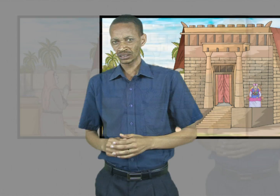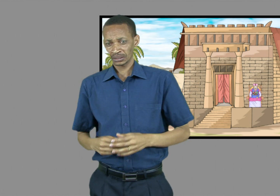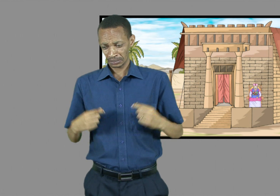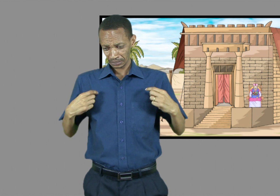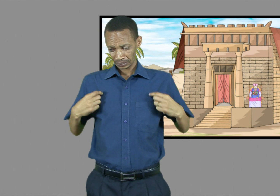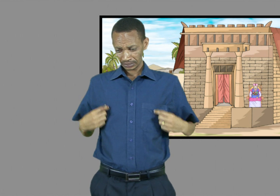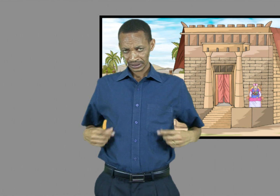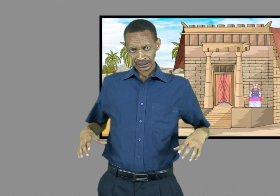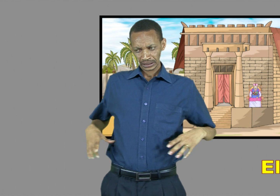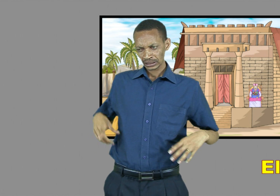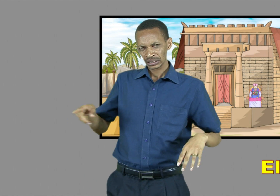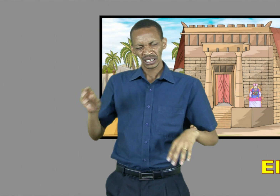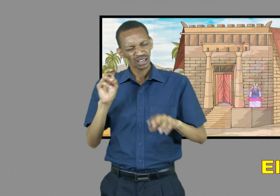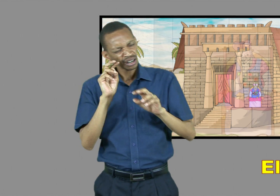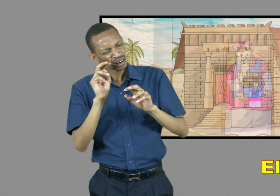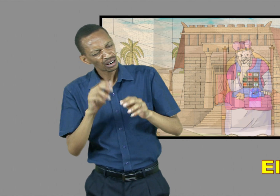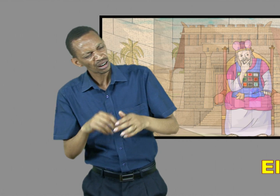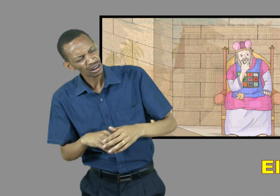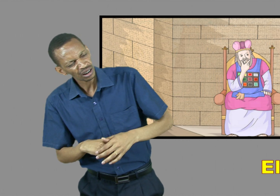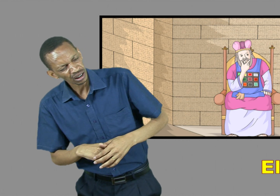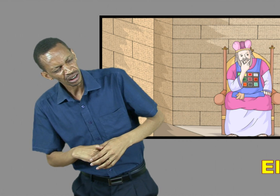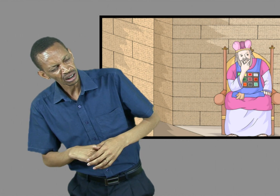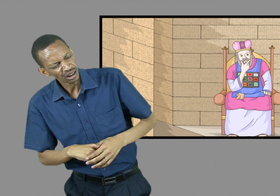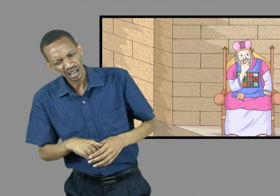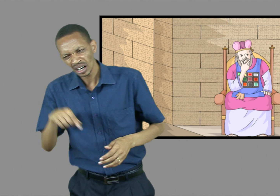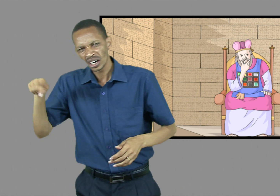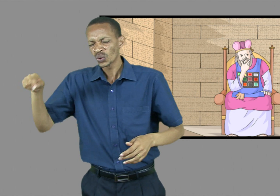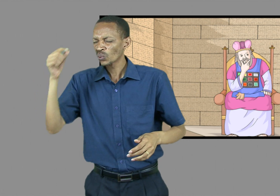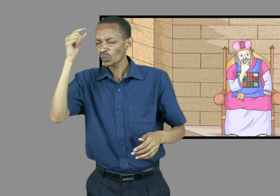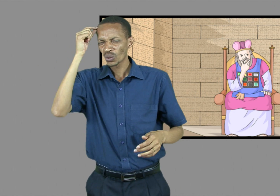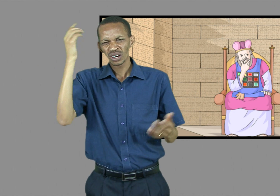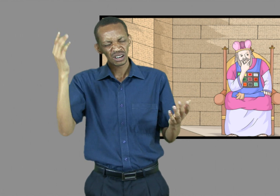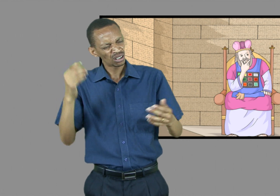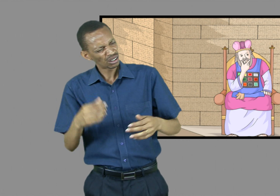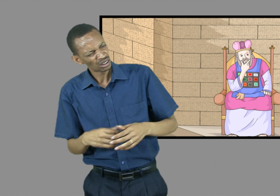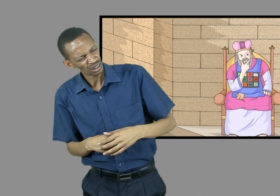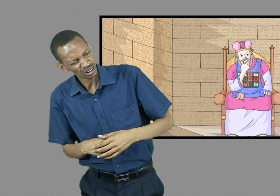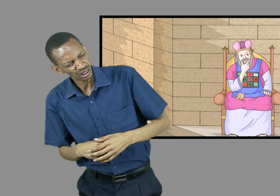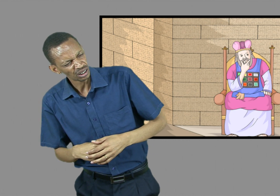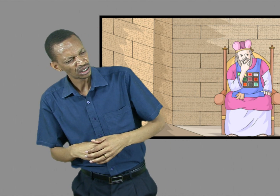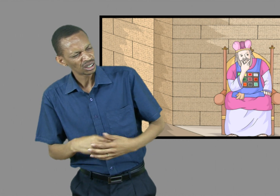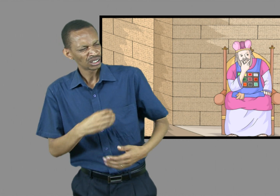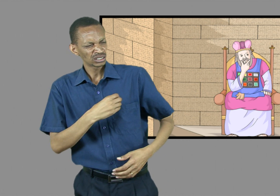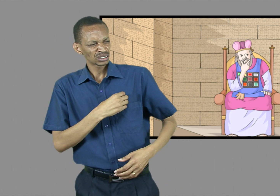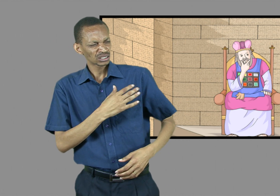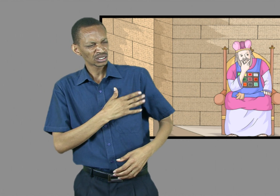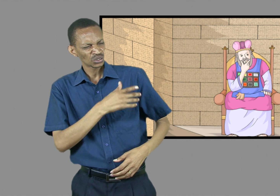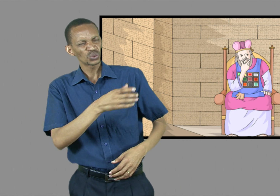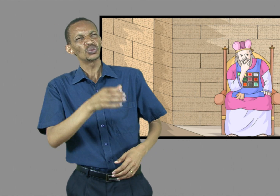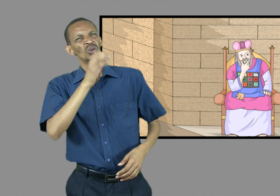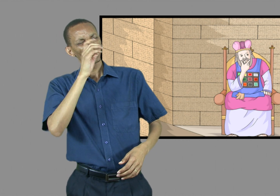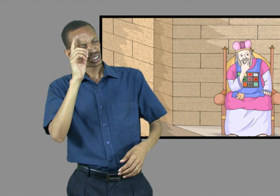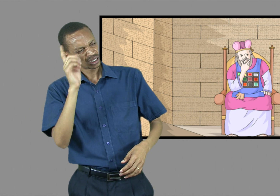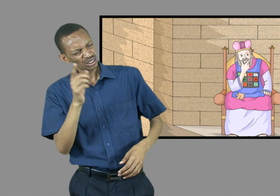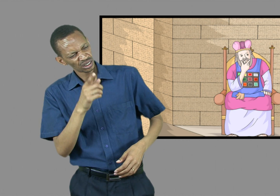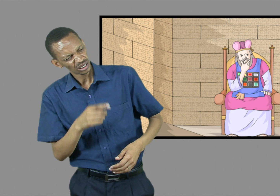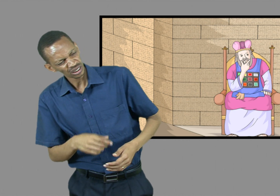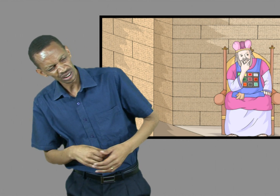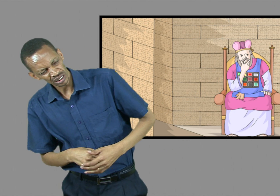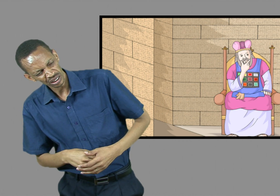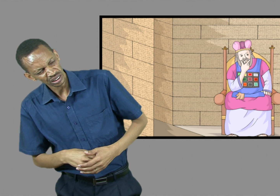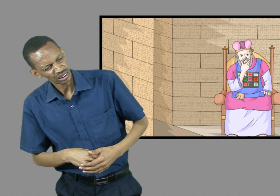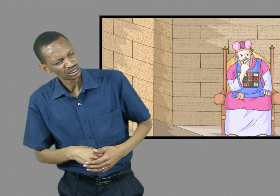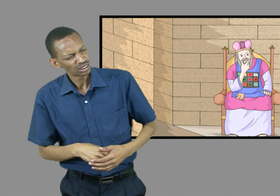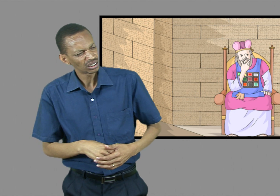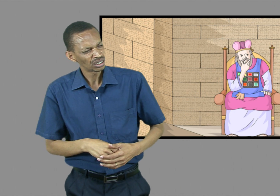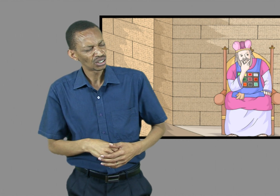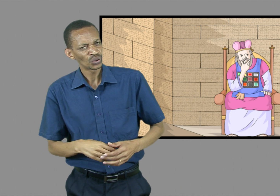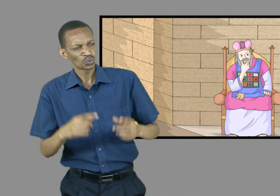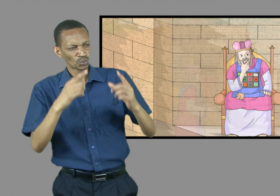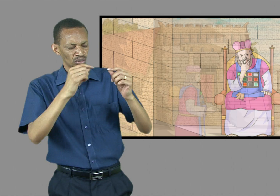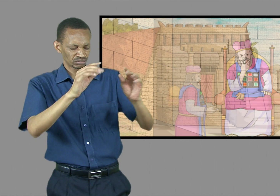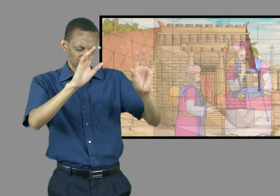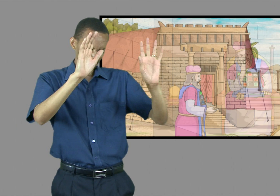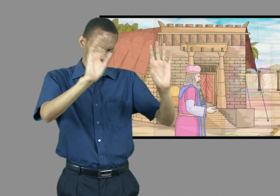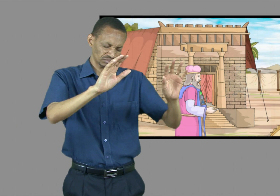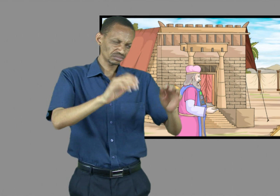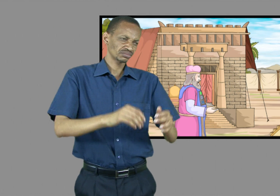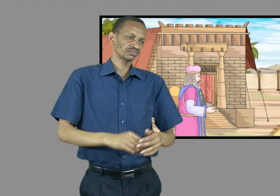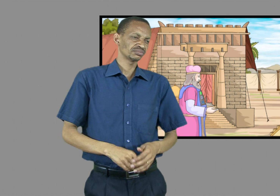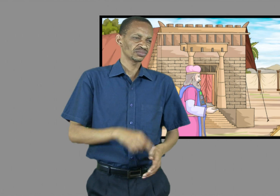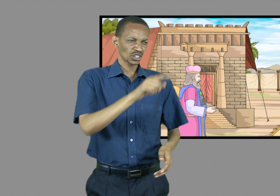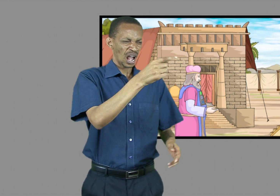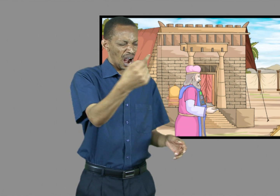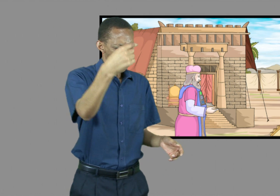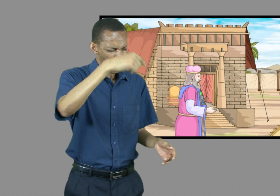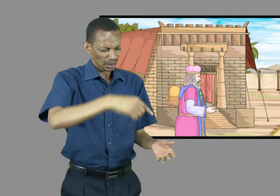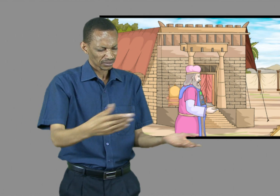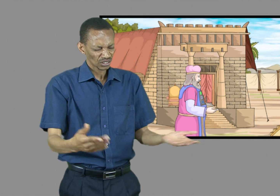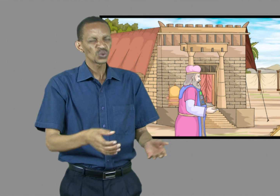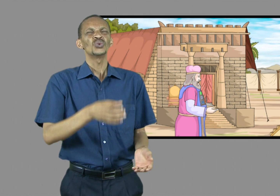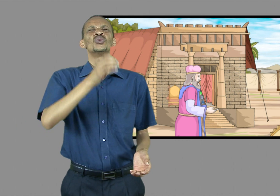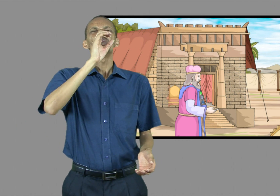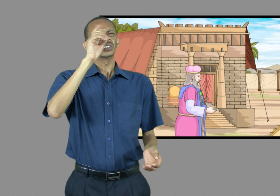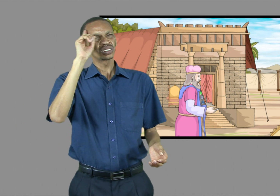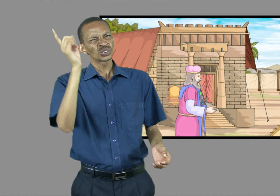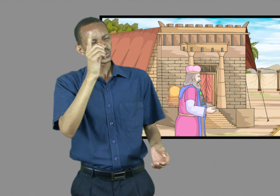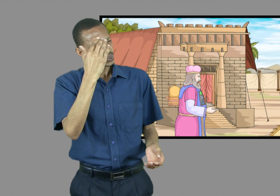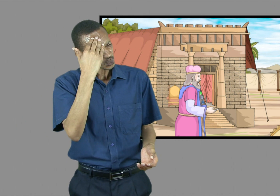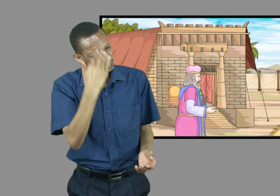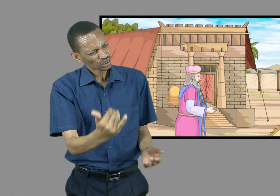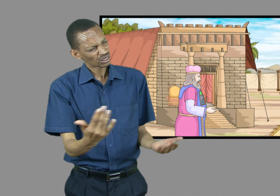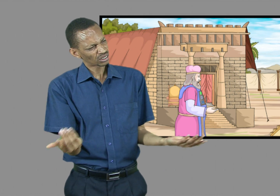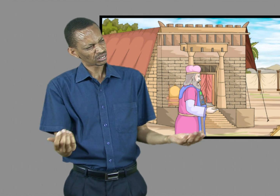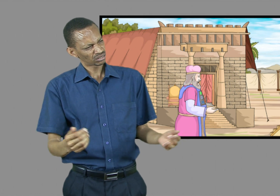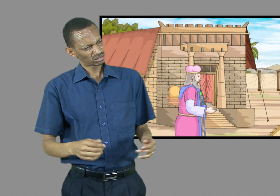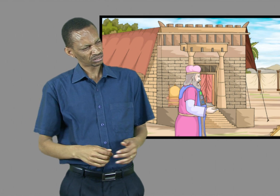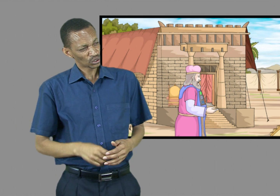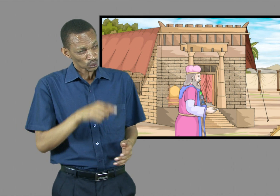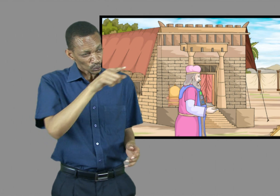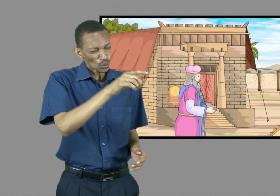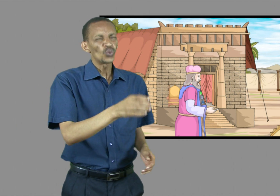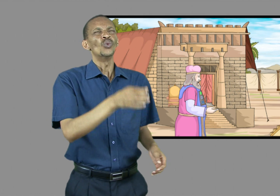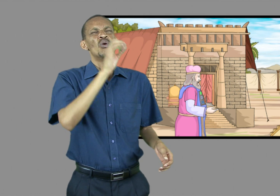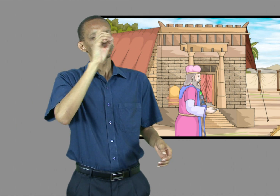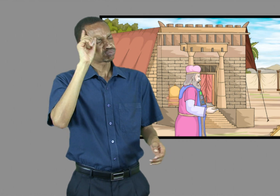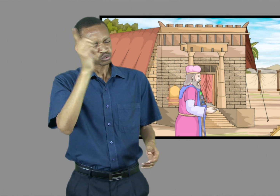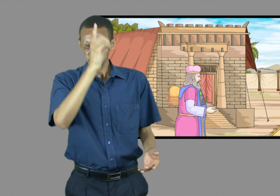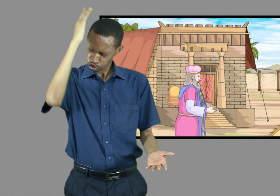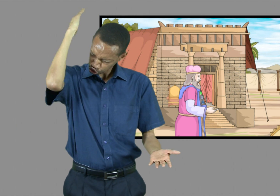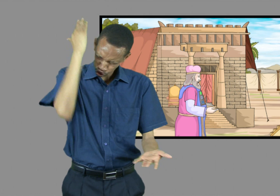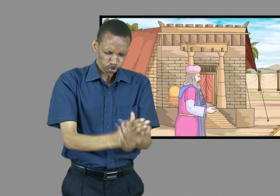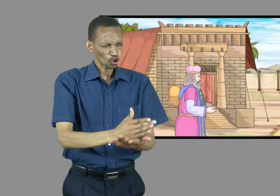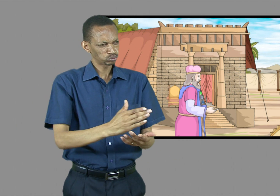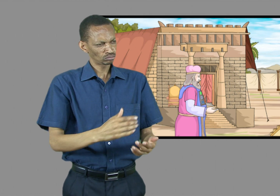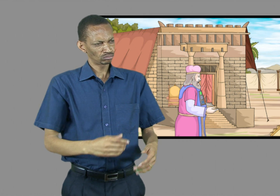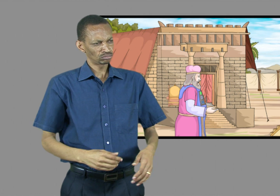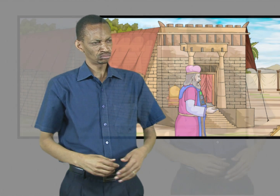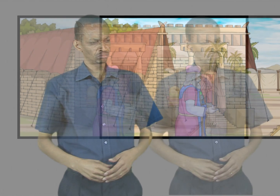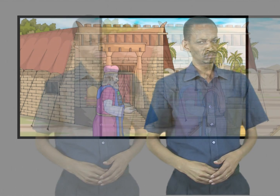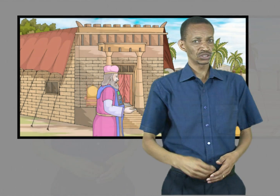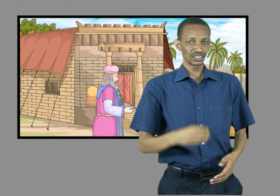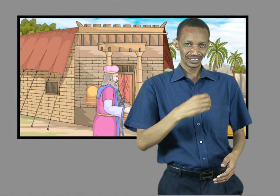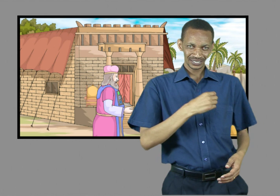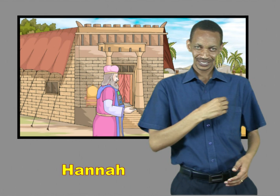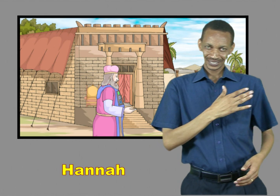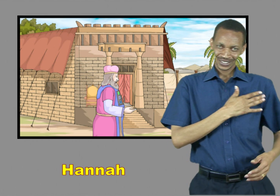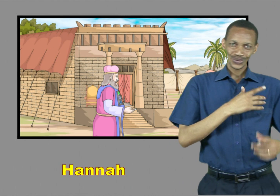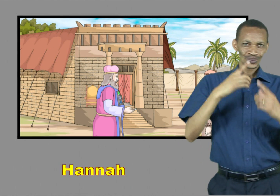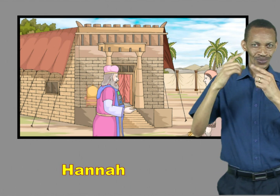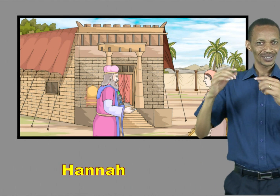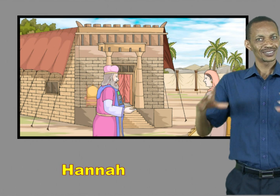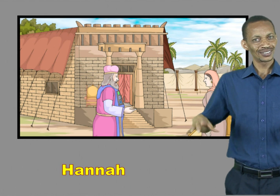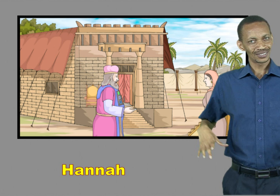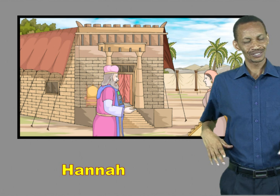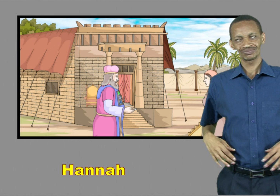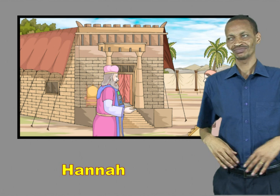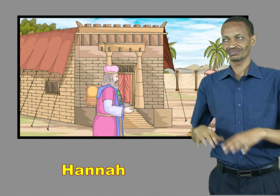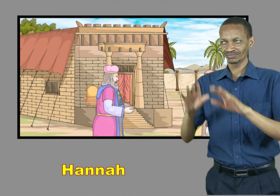As Hannah kept on praying before the LORD, Eli watched her mouth. Hannah was praying in her heart, and though her lips were moving, her voice could not be heard. So Eli thought she was drunk and said to her, “How long will you be drunk? Put away your wine!”